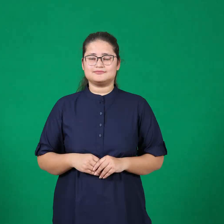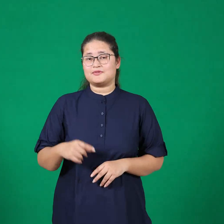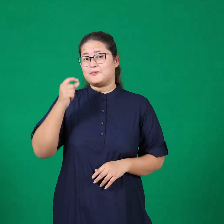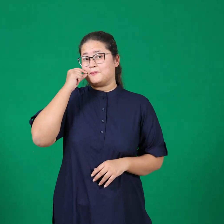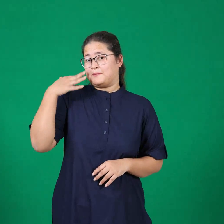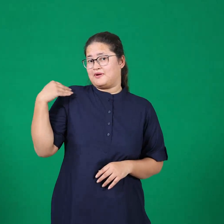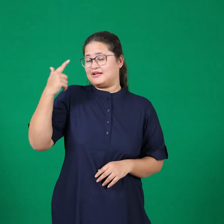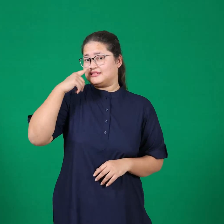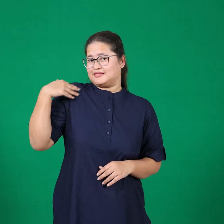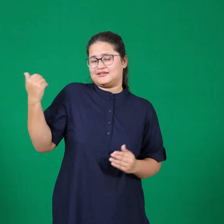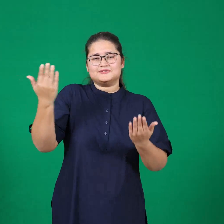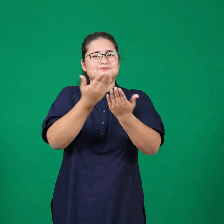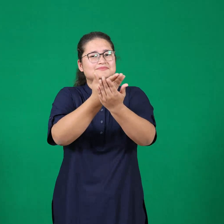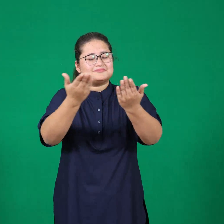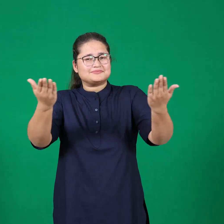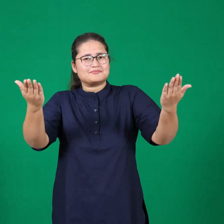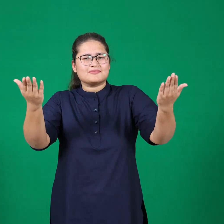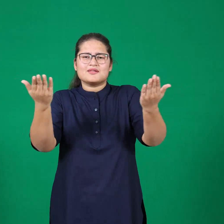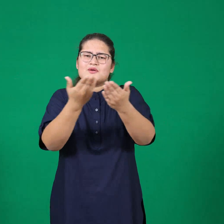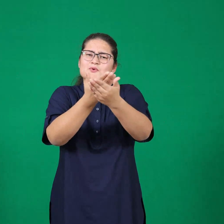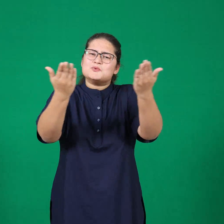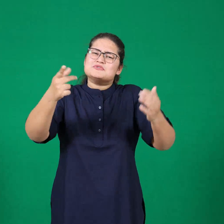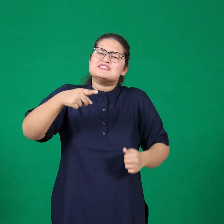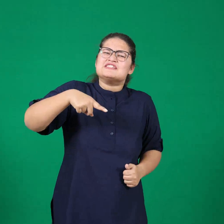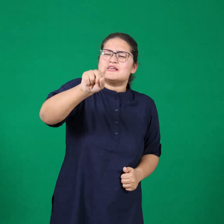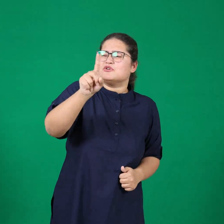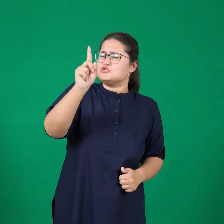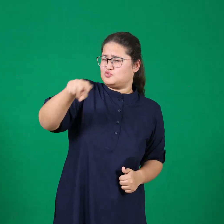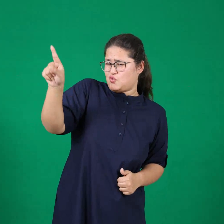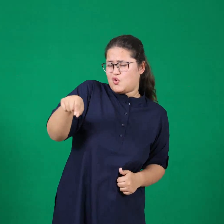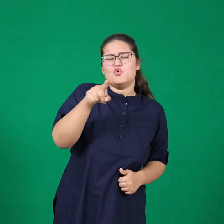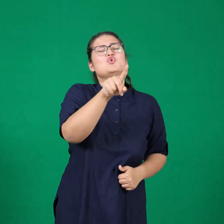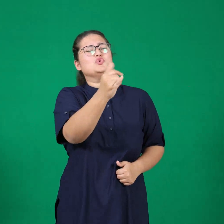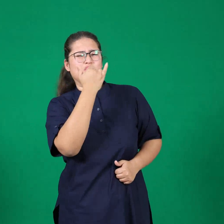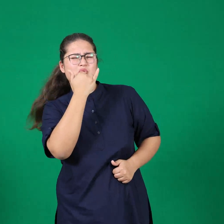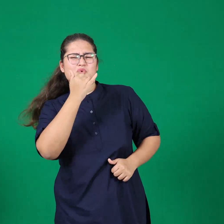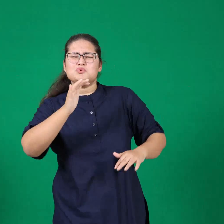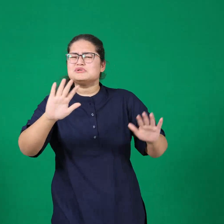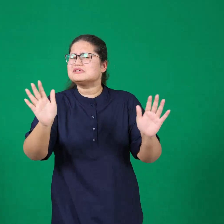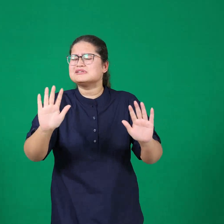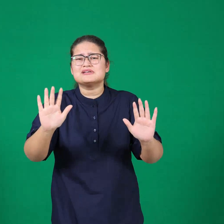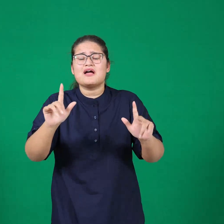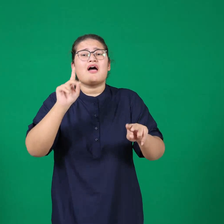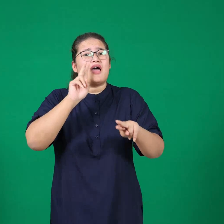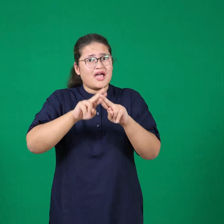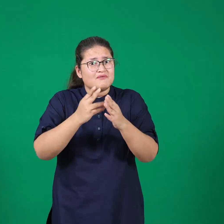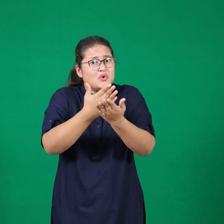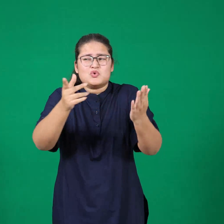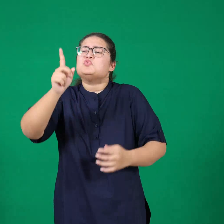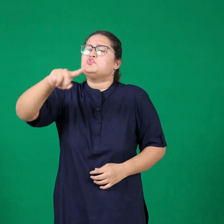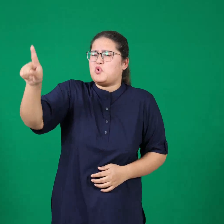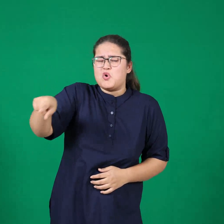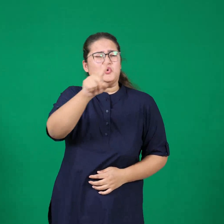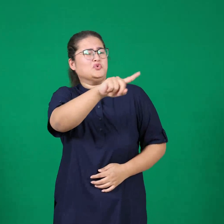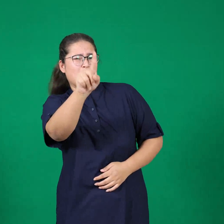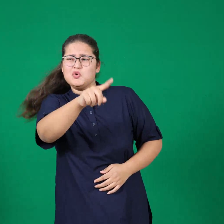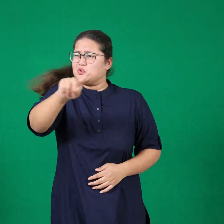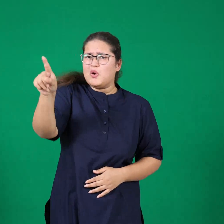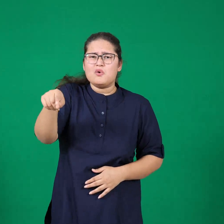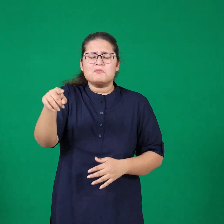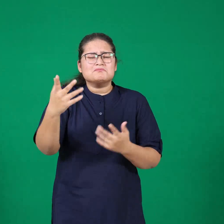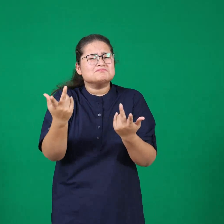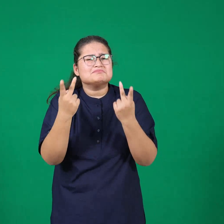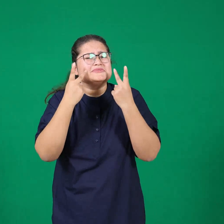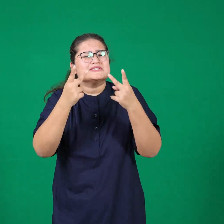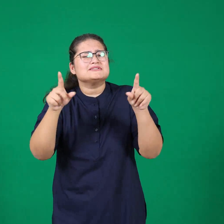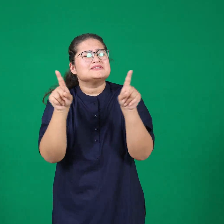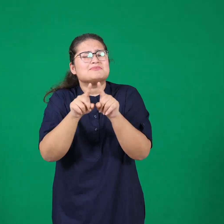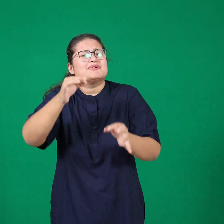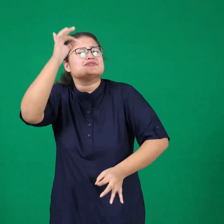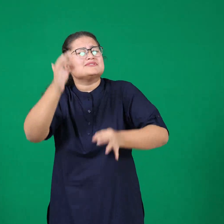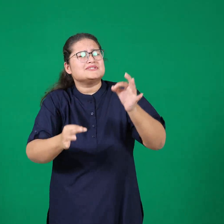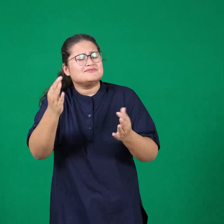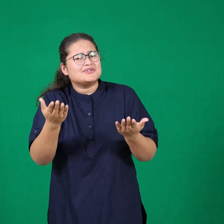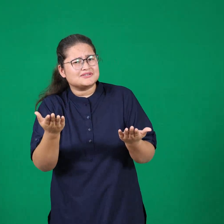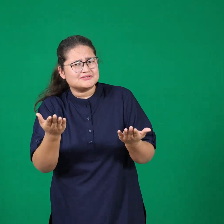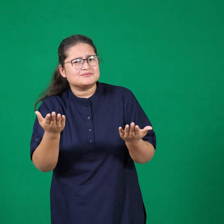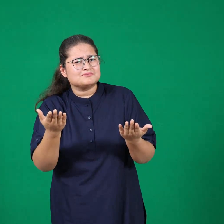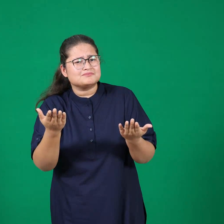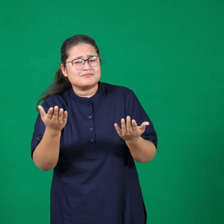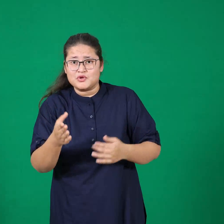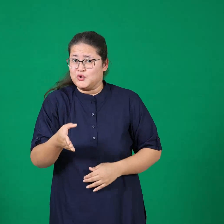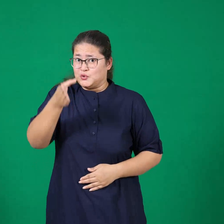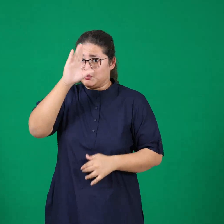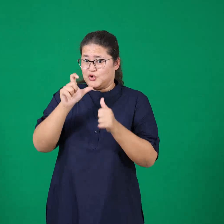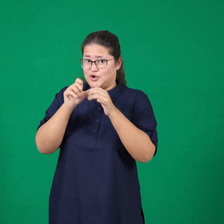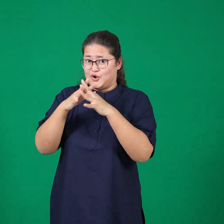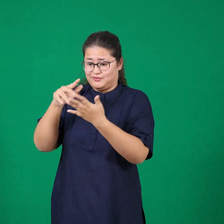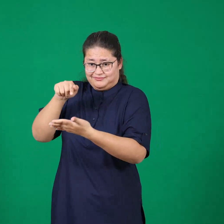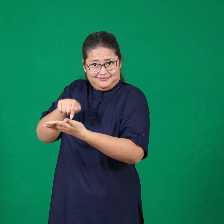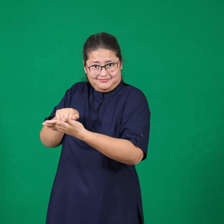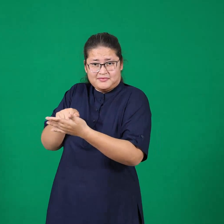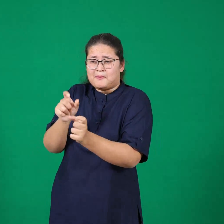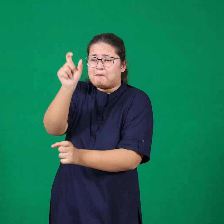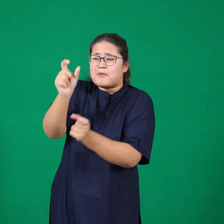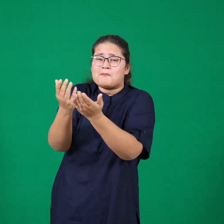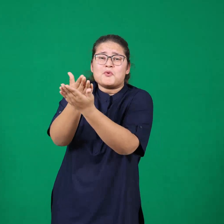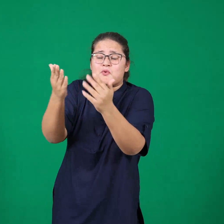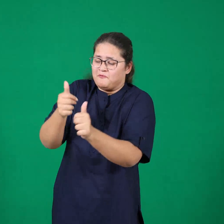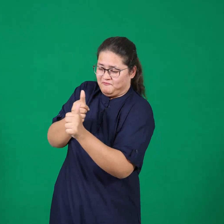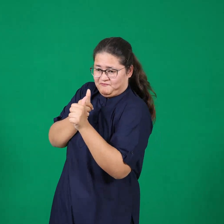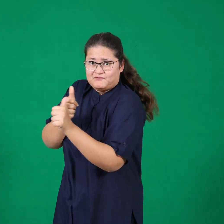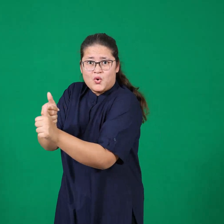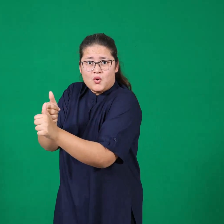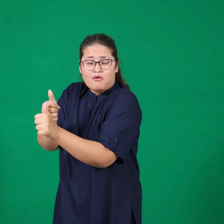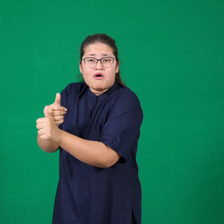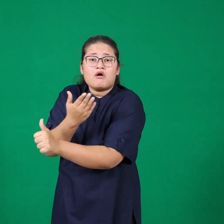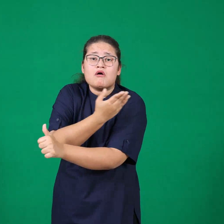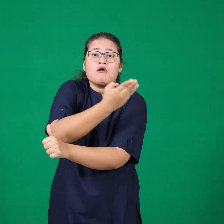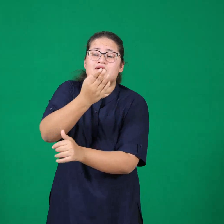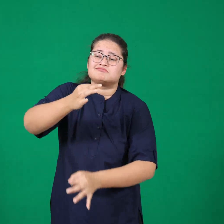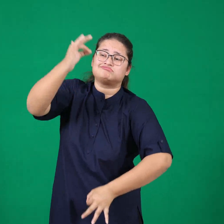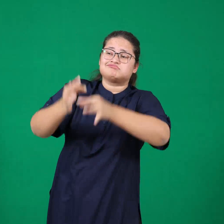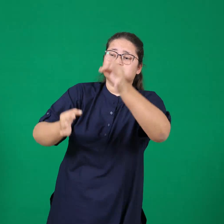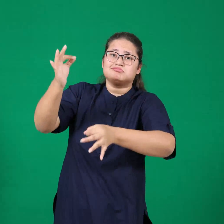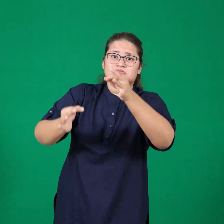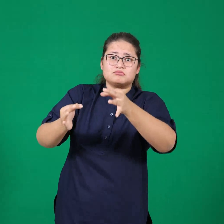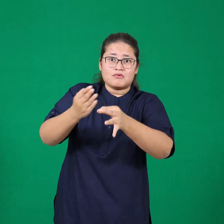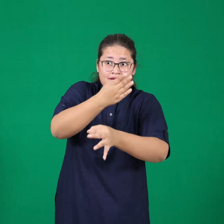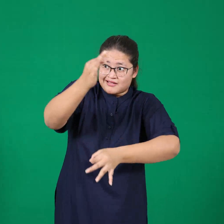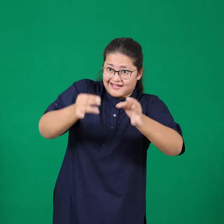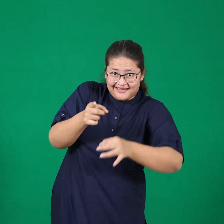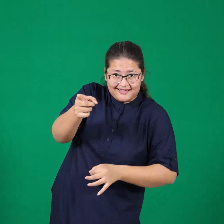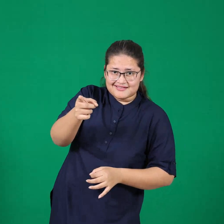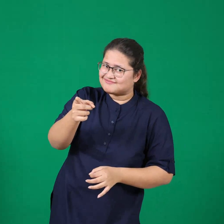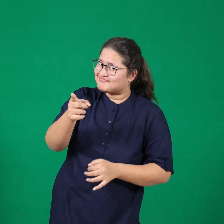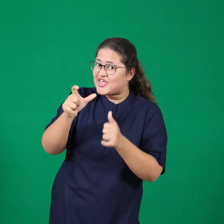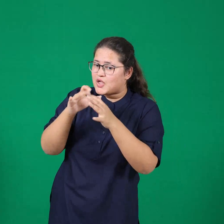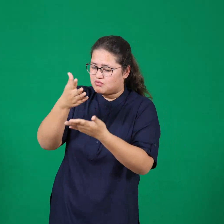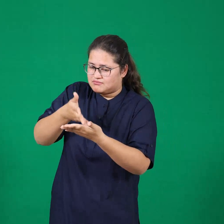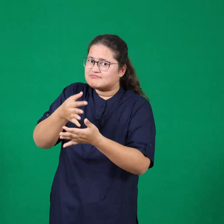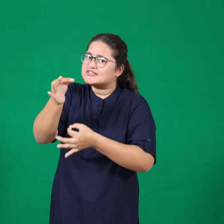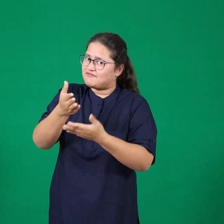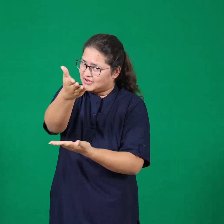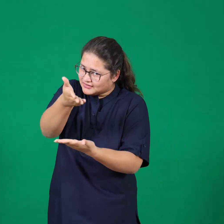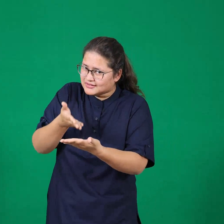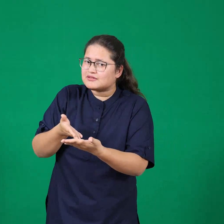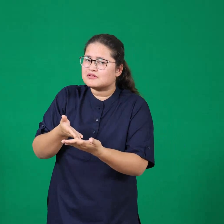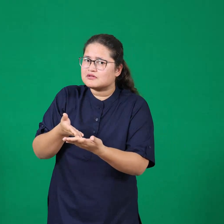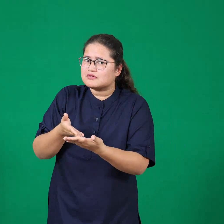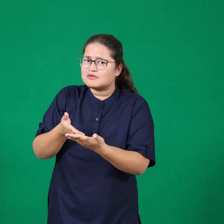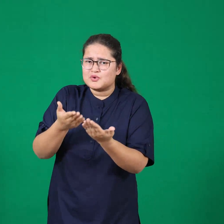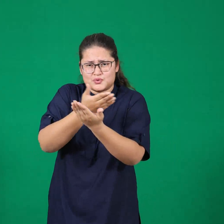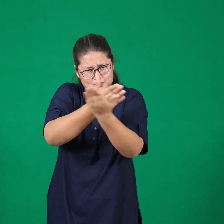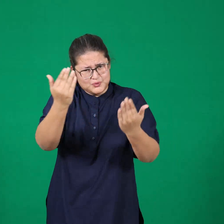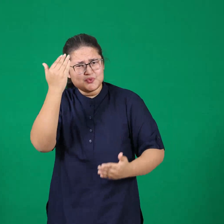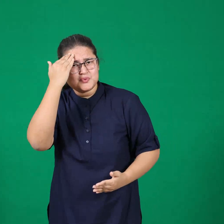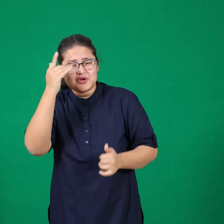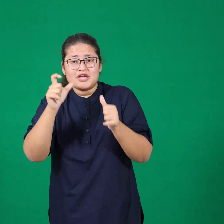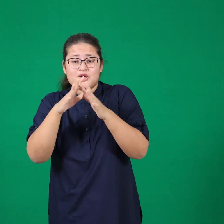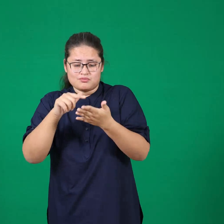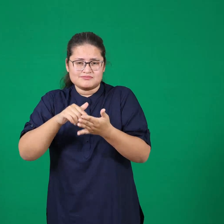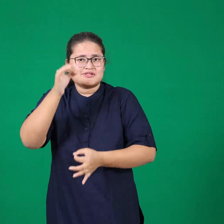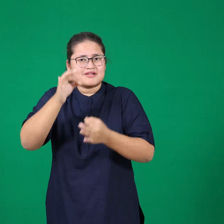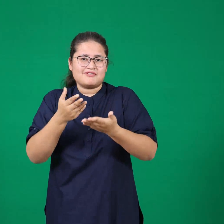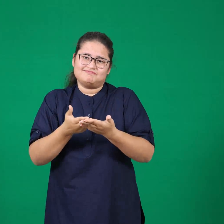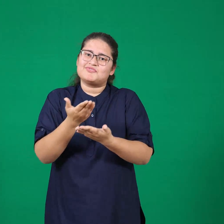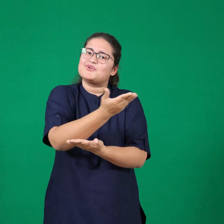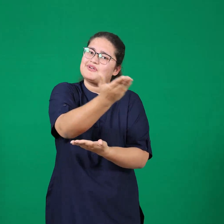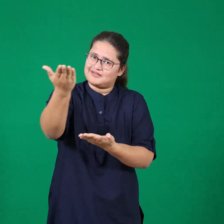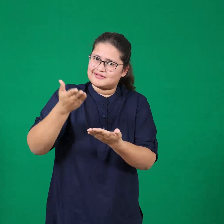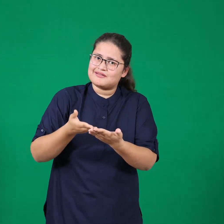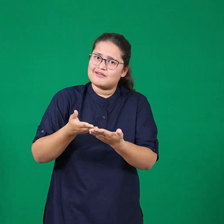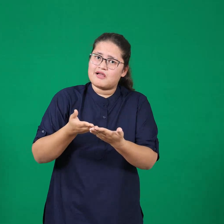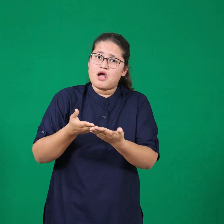Brothers, do not slander one another. Anyone who speaks against his brother or judges him speaks against the law and judges it.